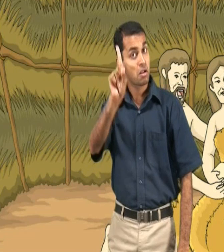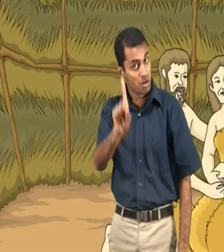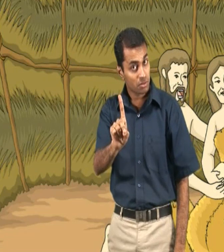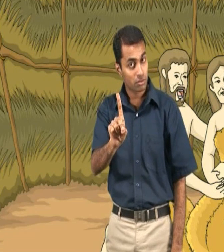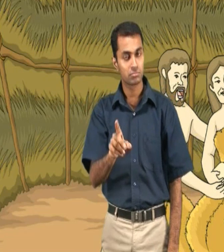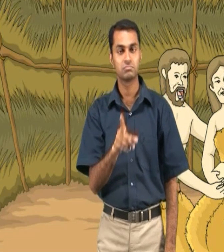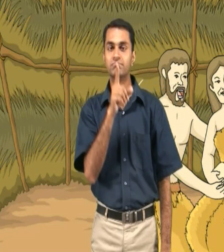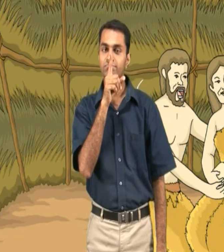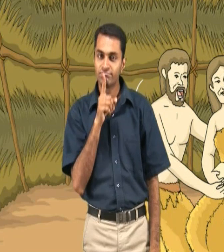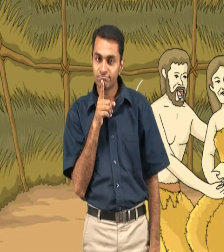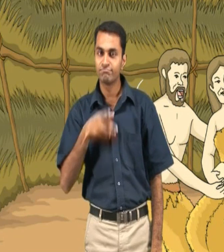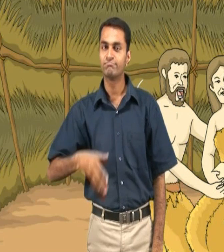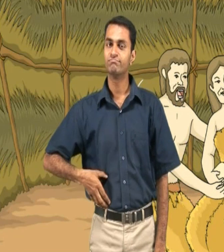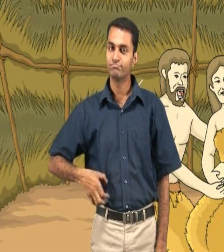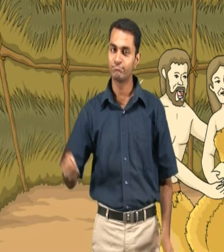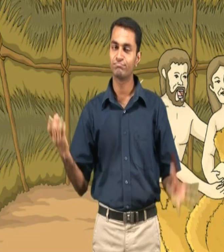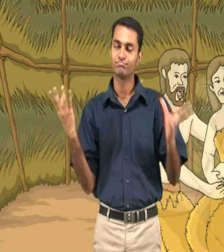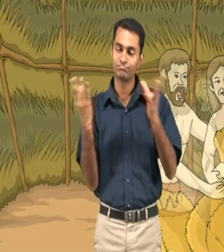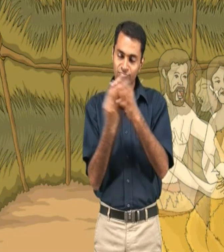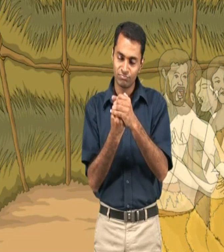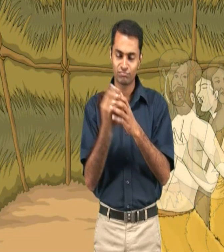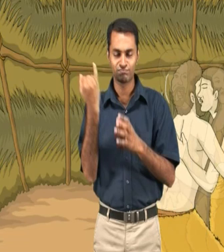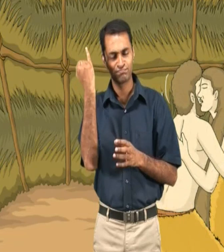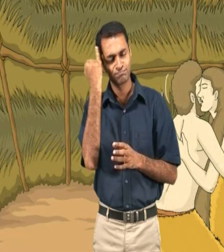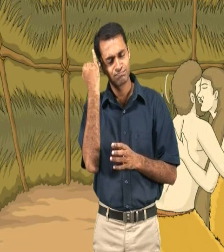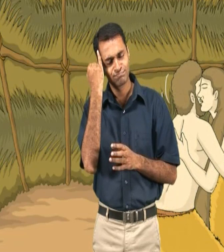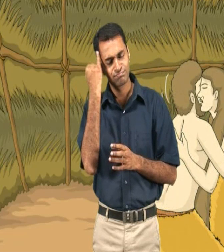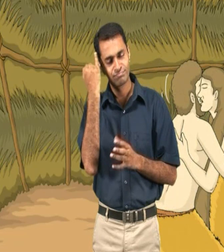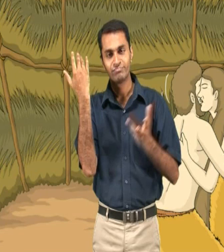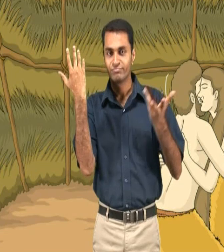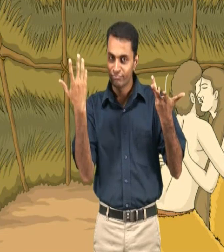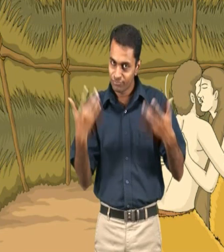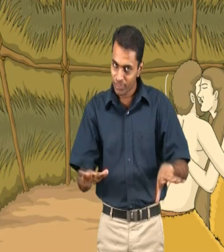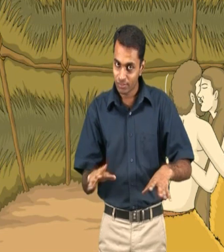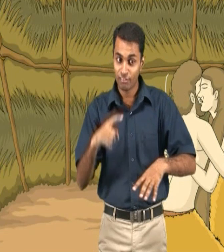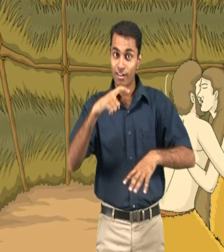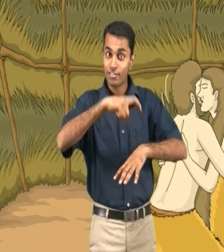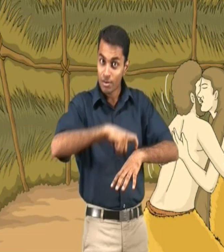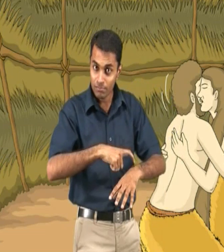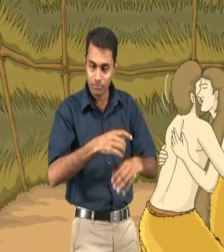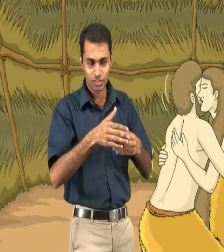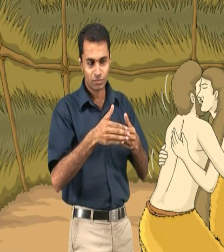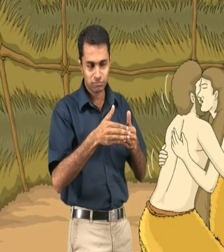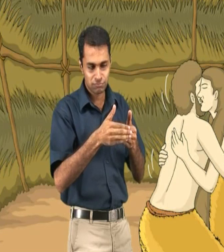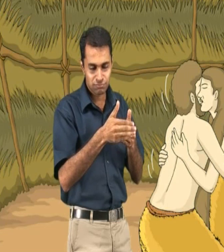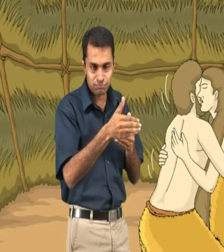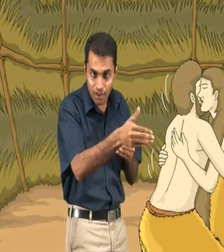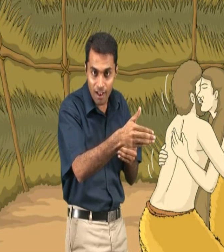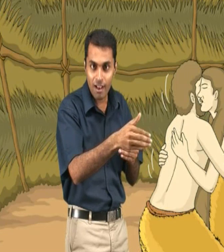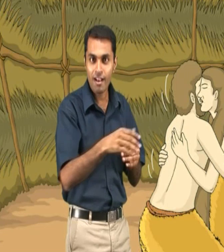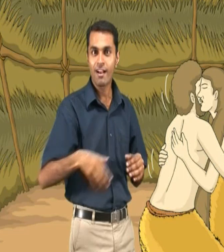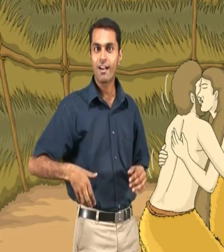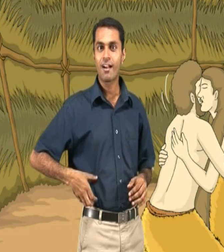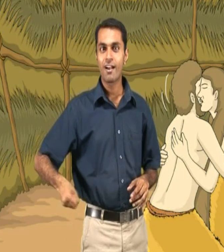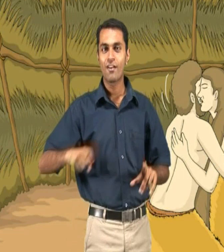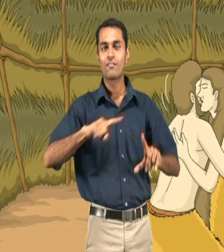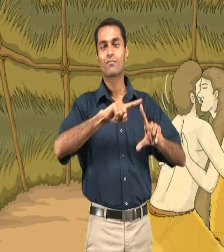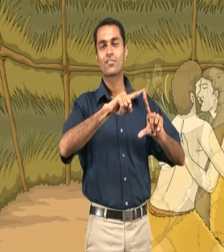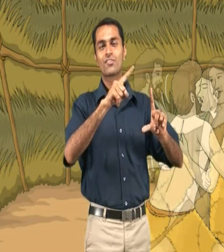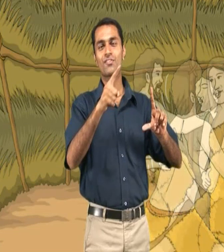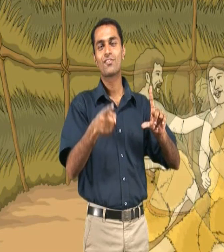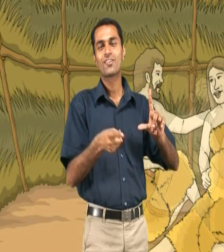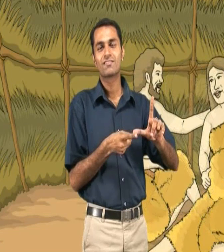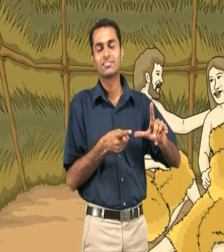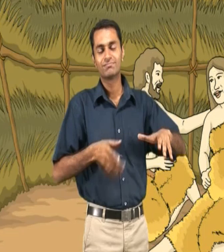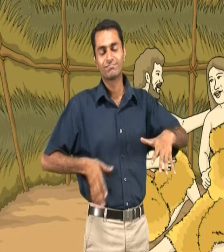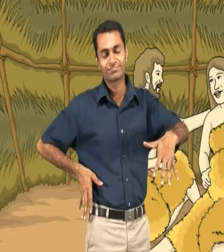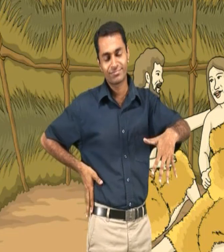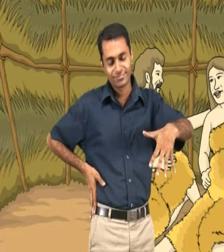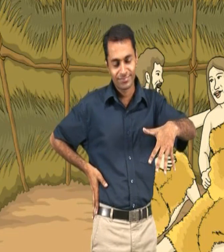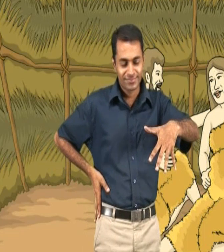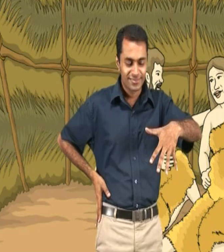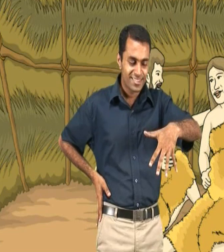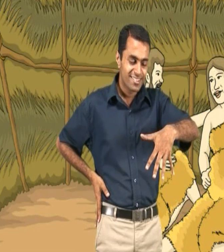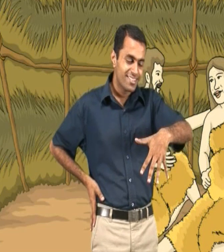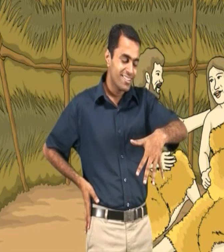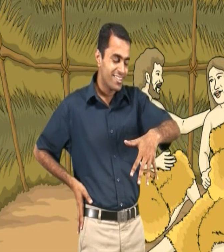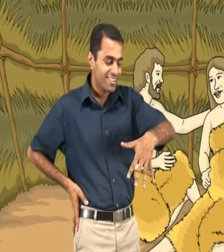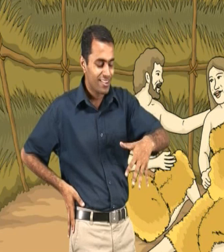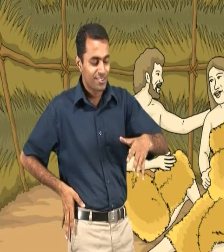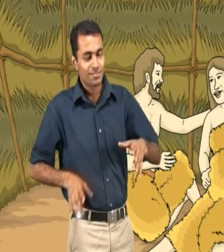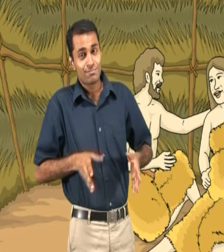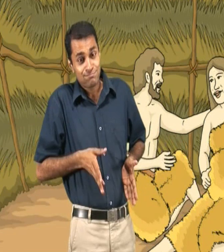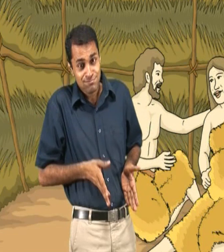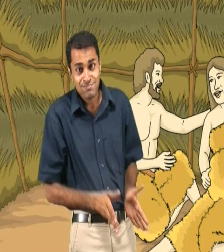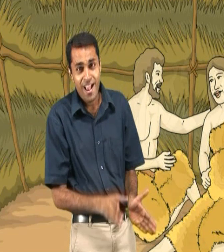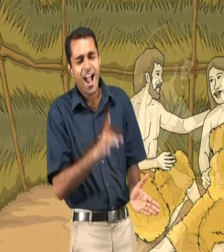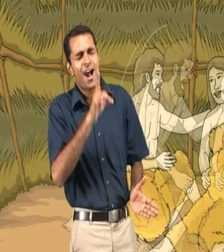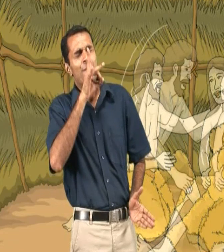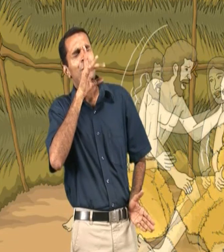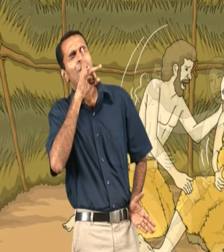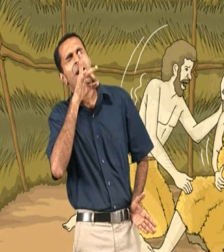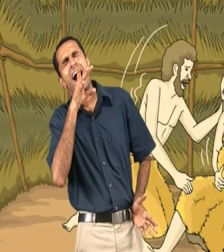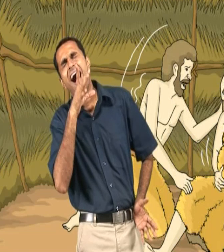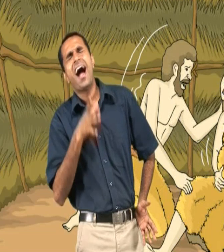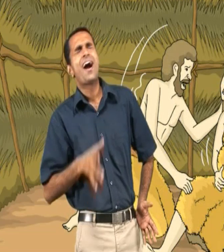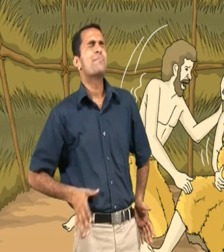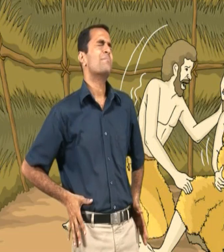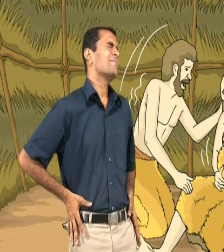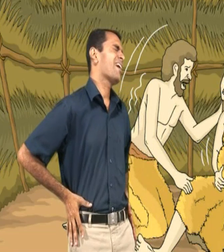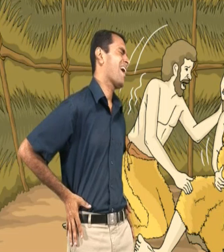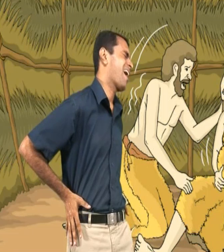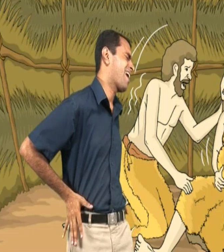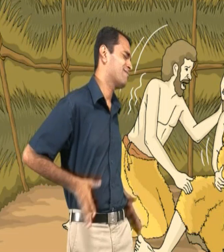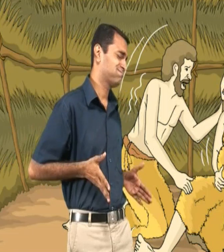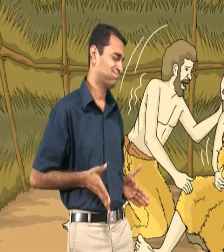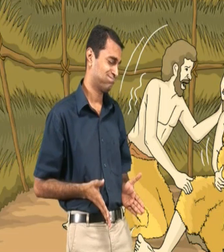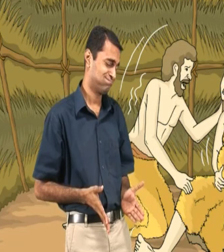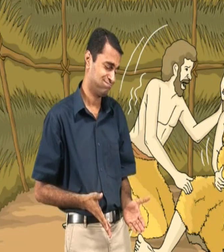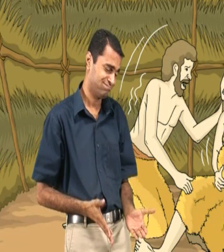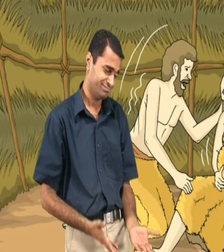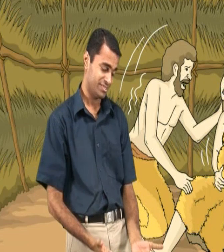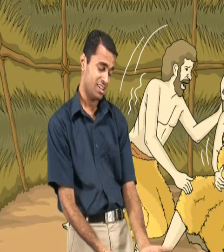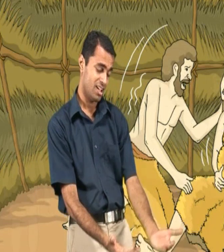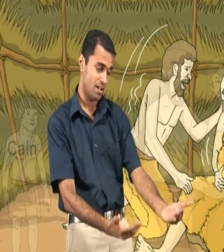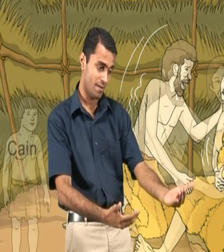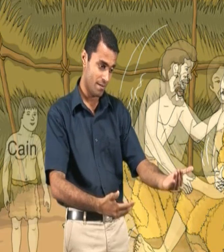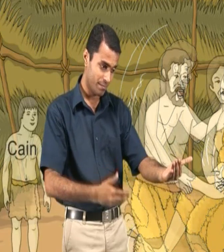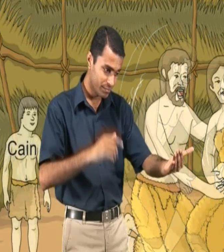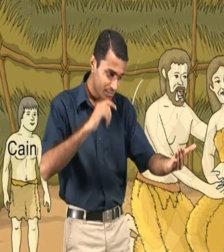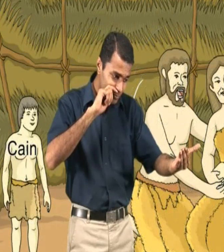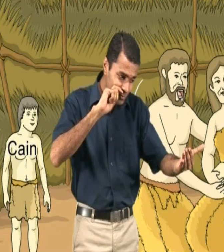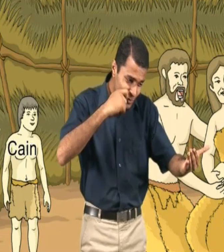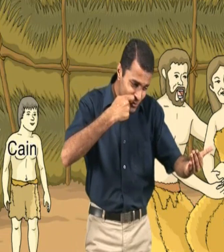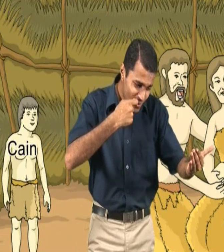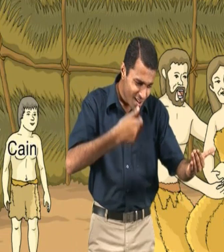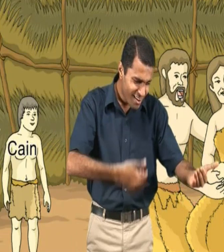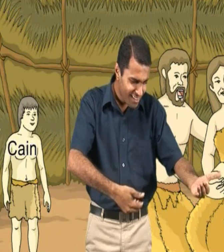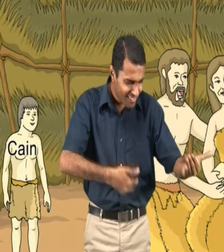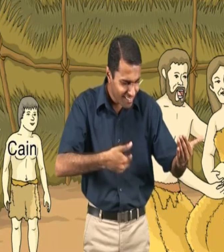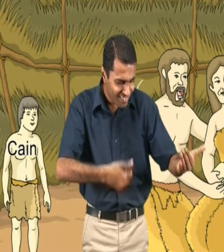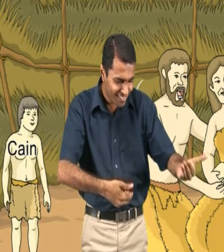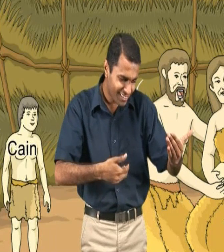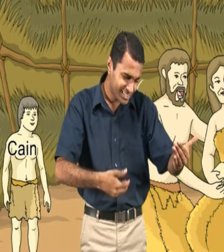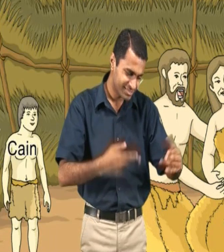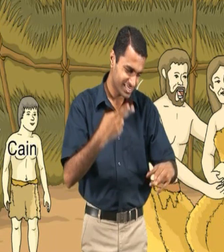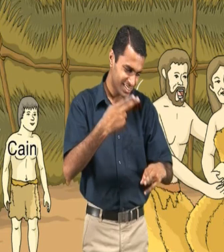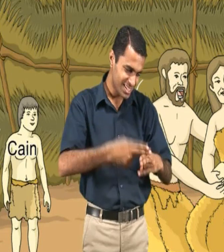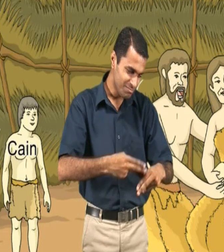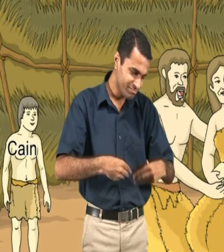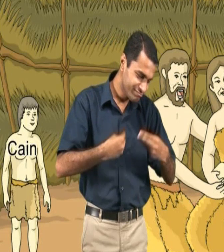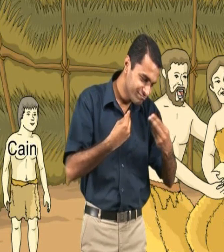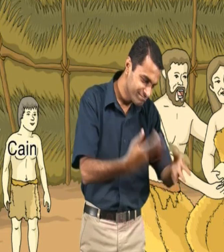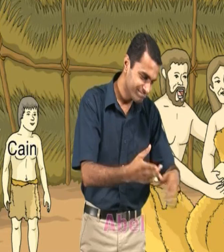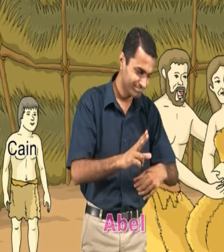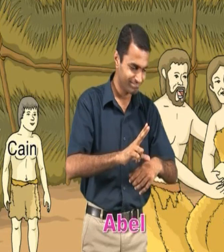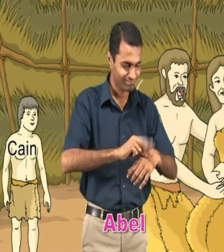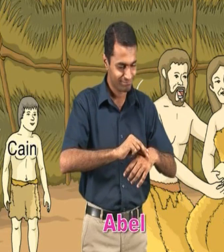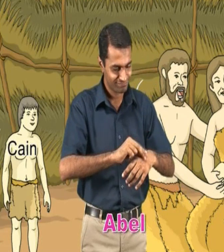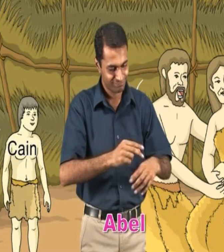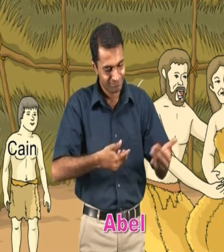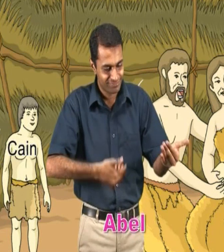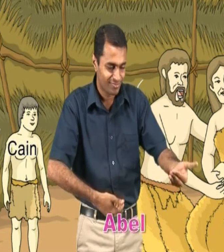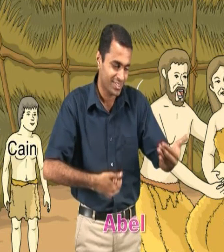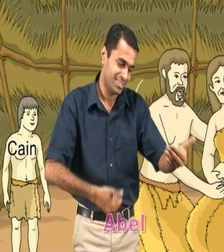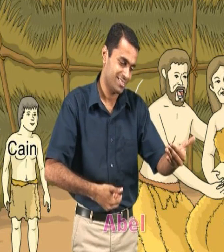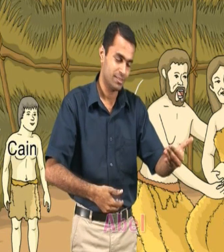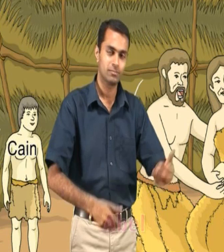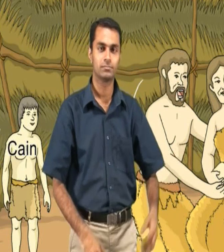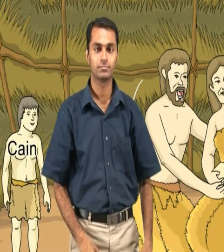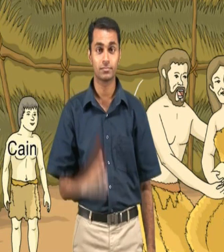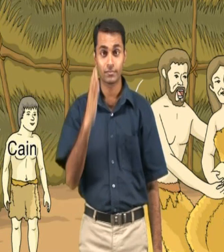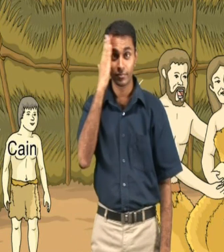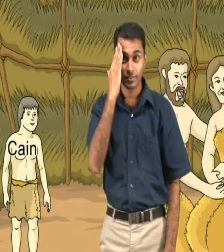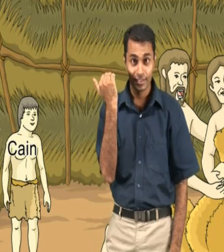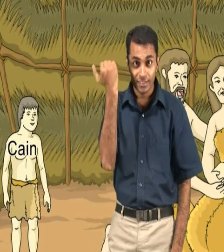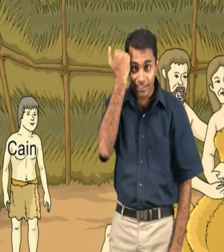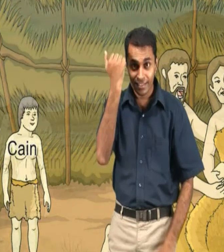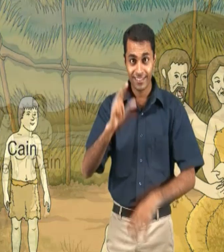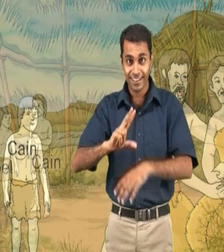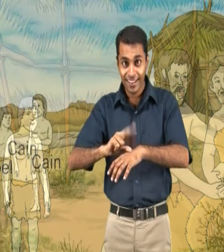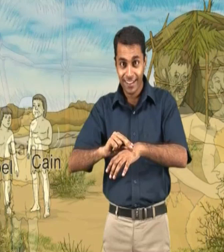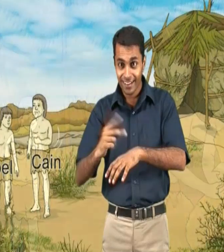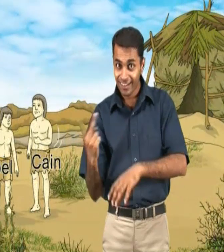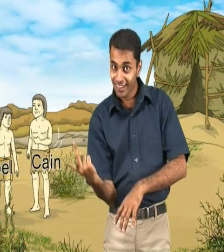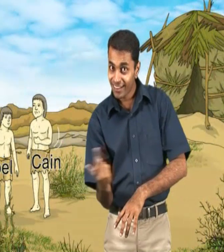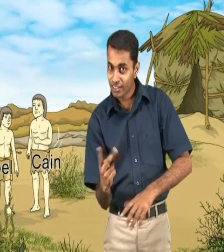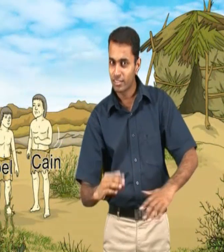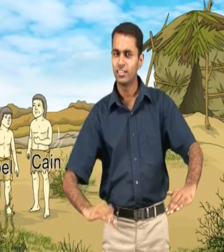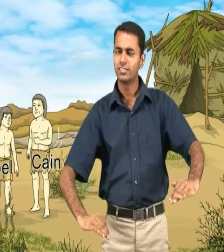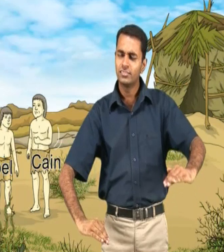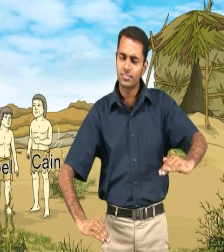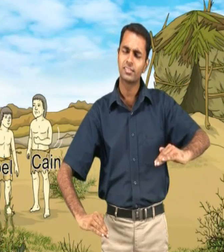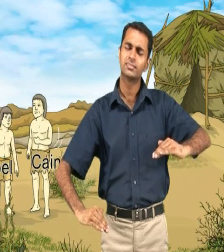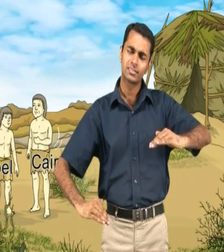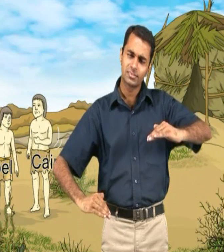Later she gave birth to Cain’s brother Abel.